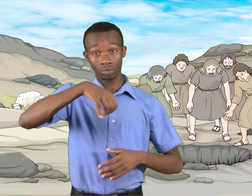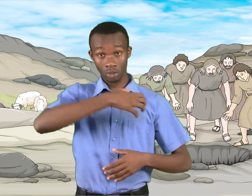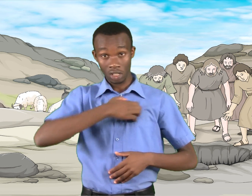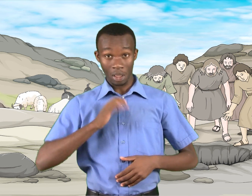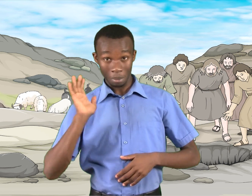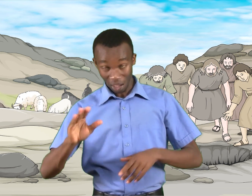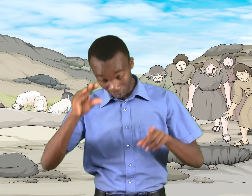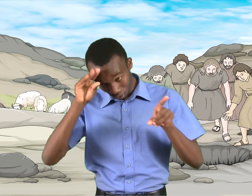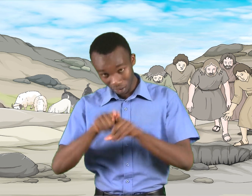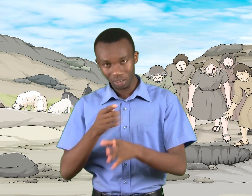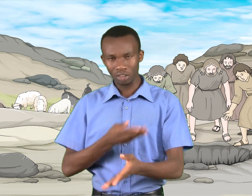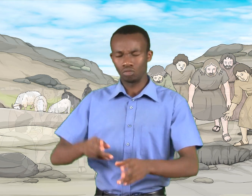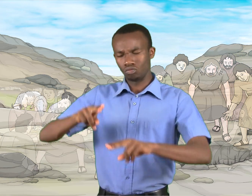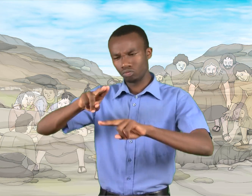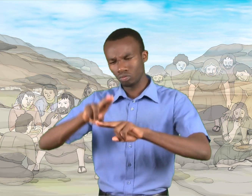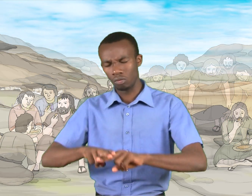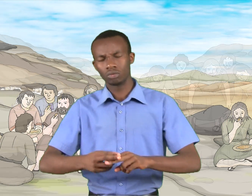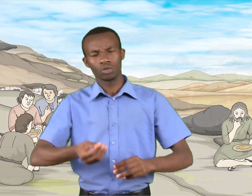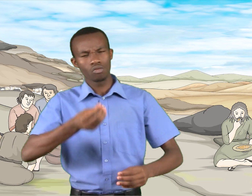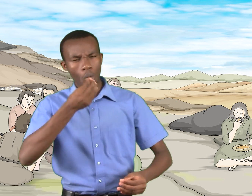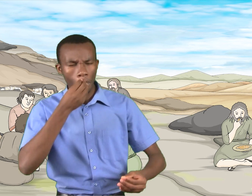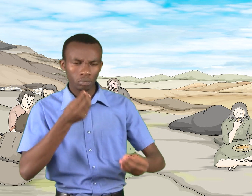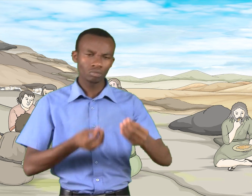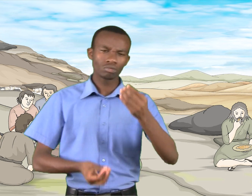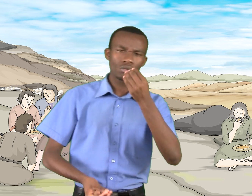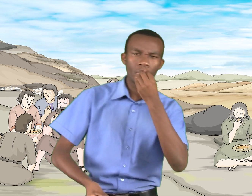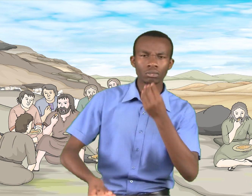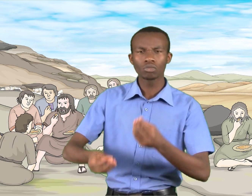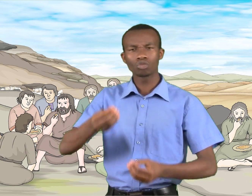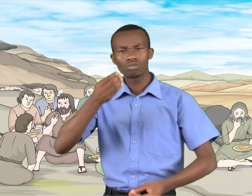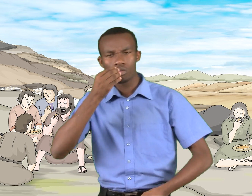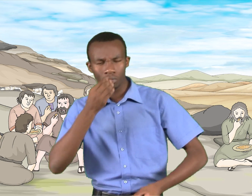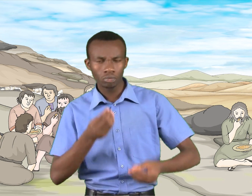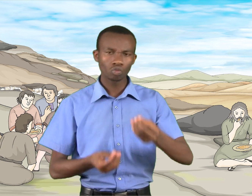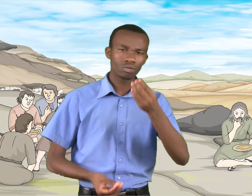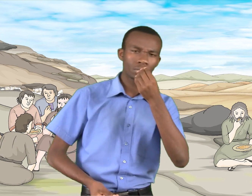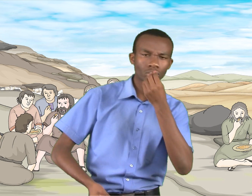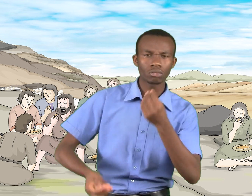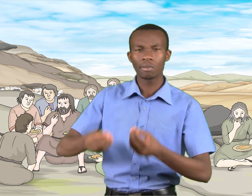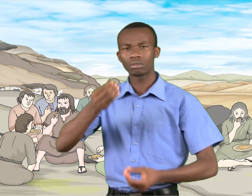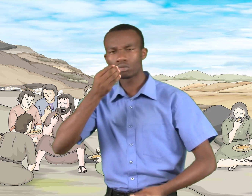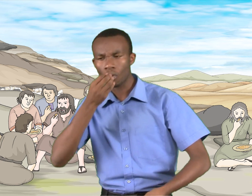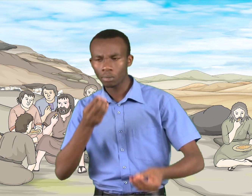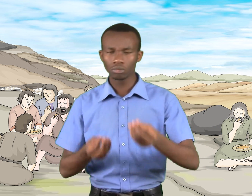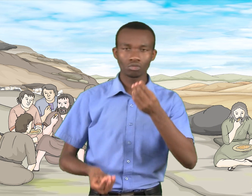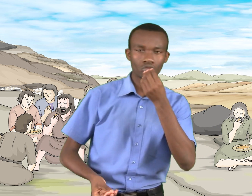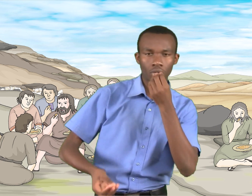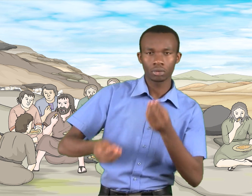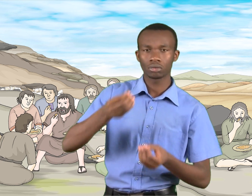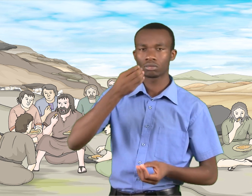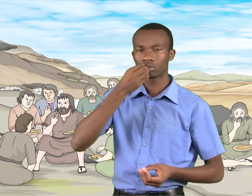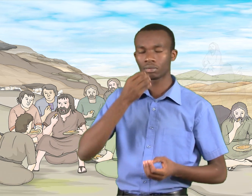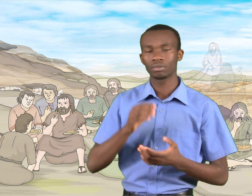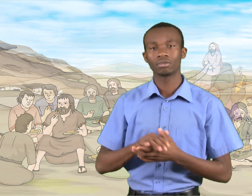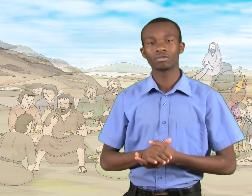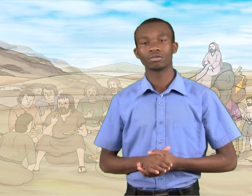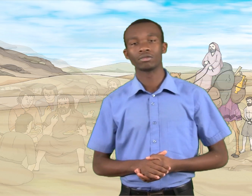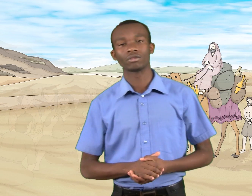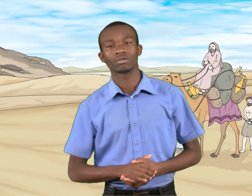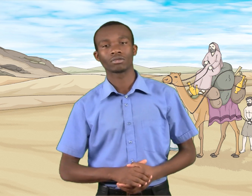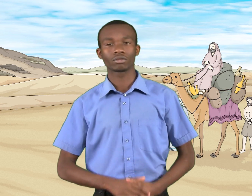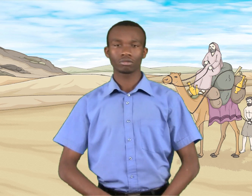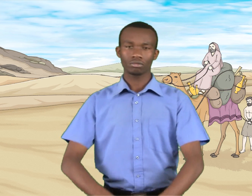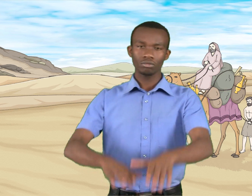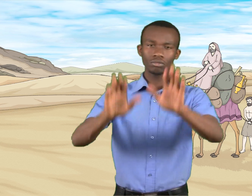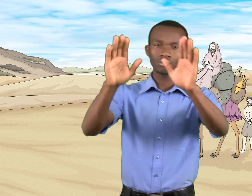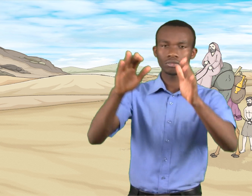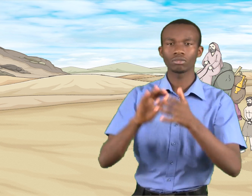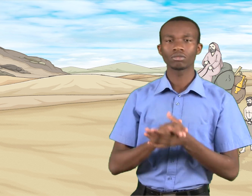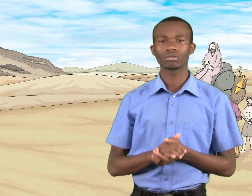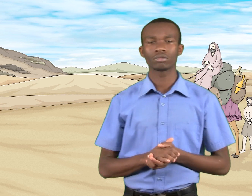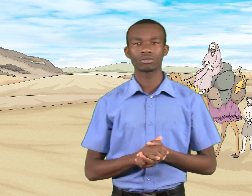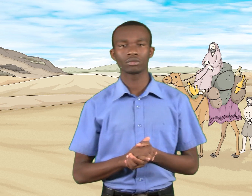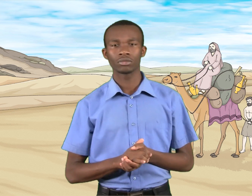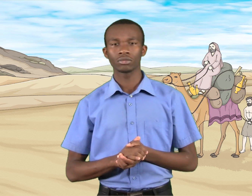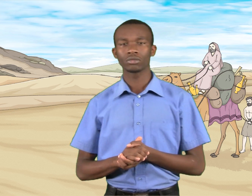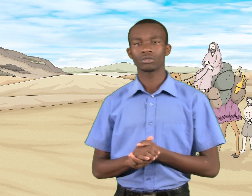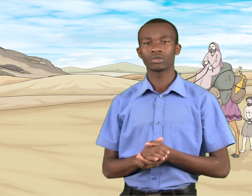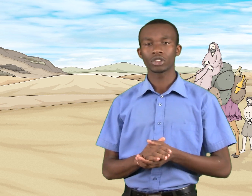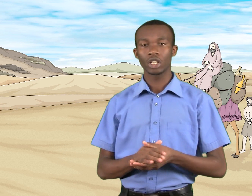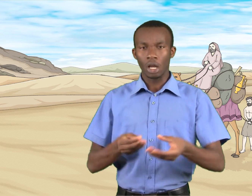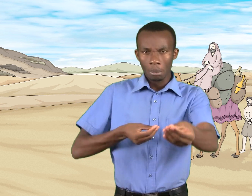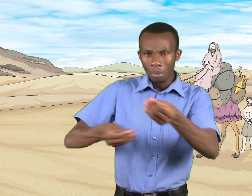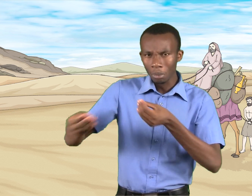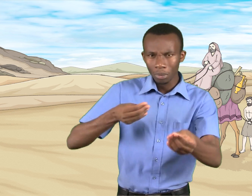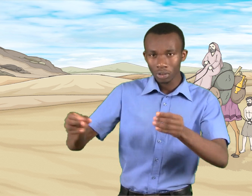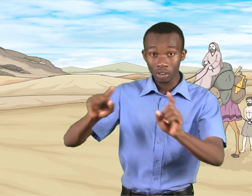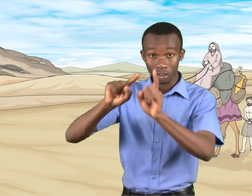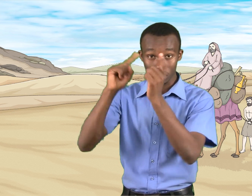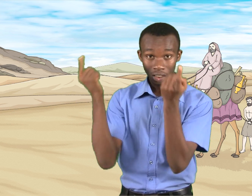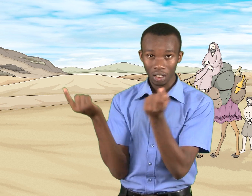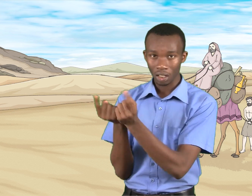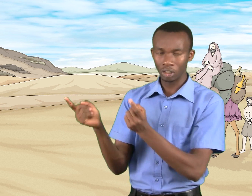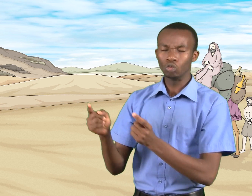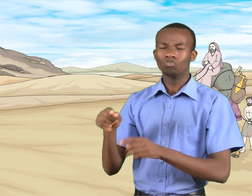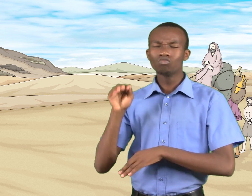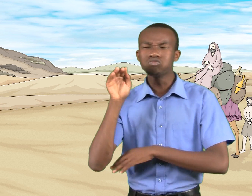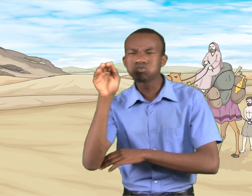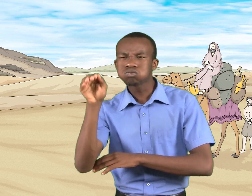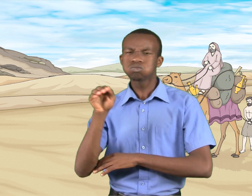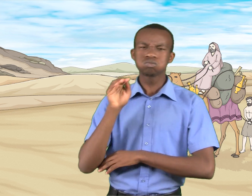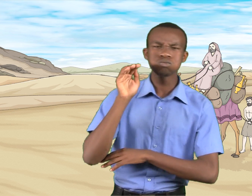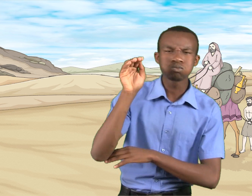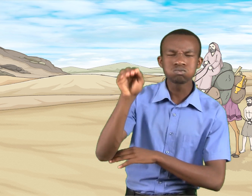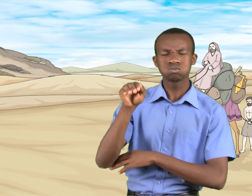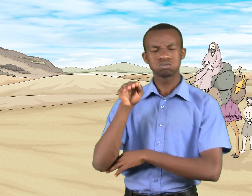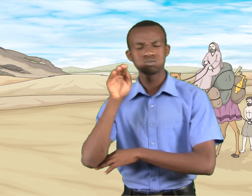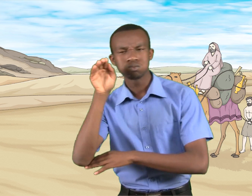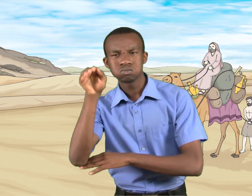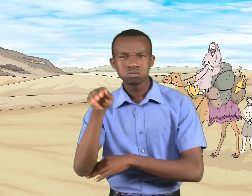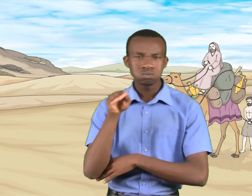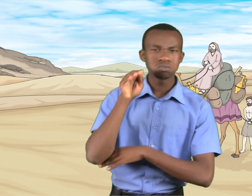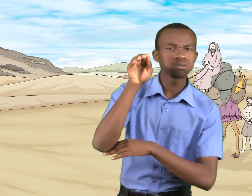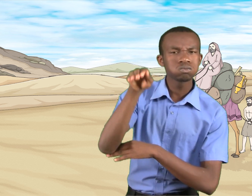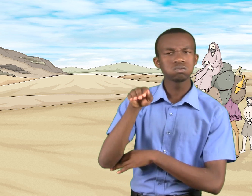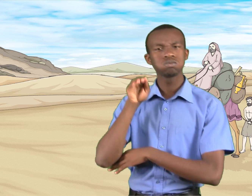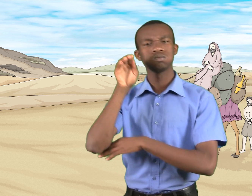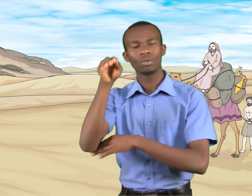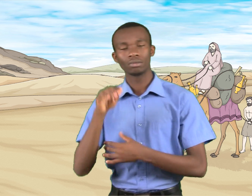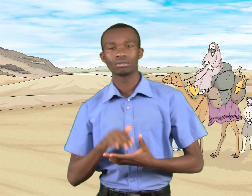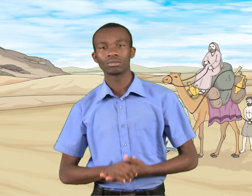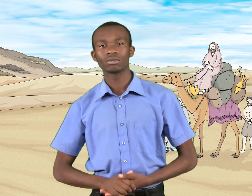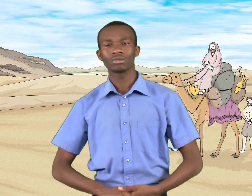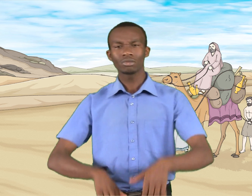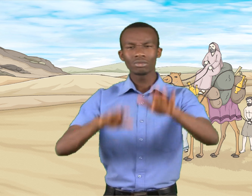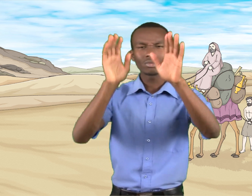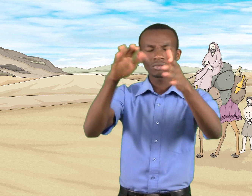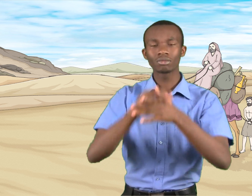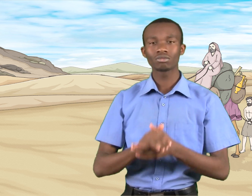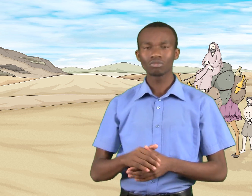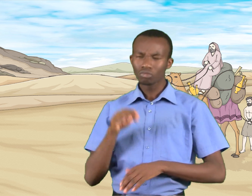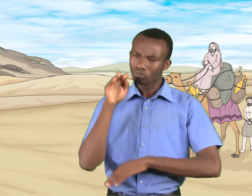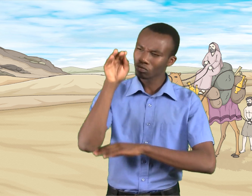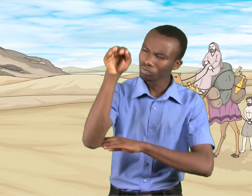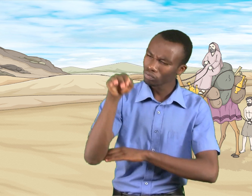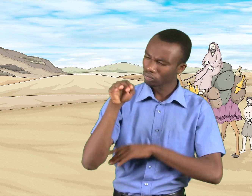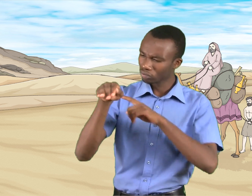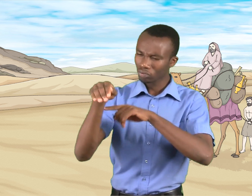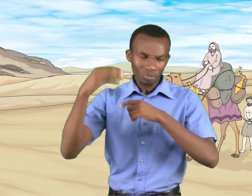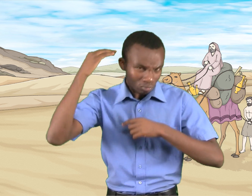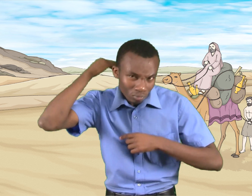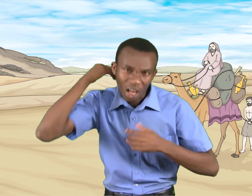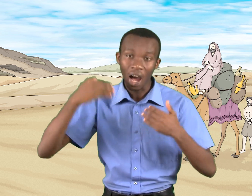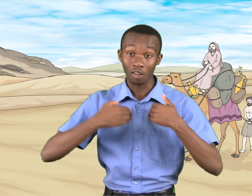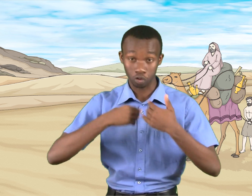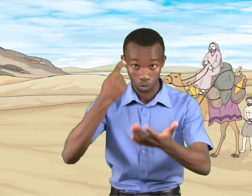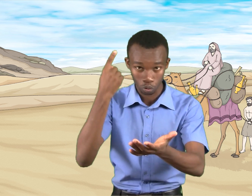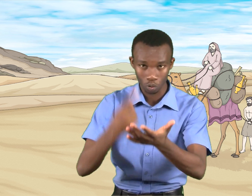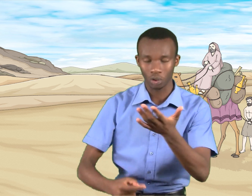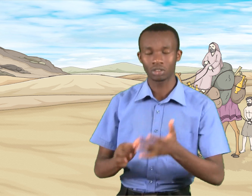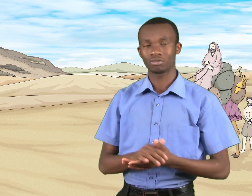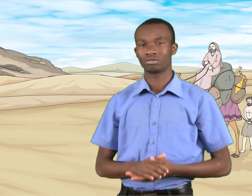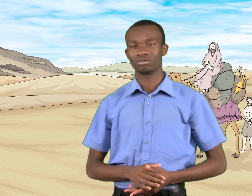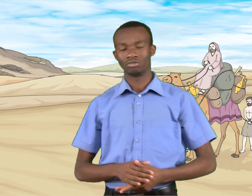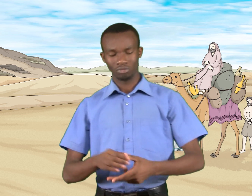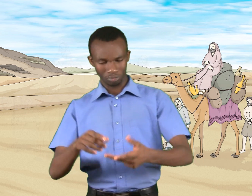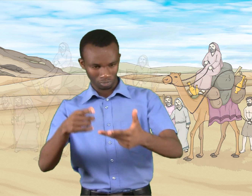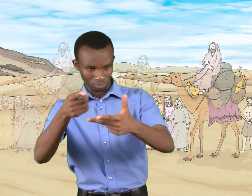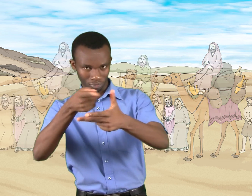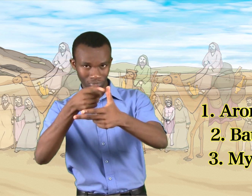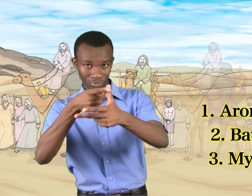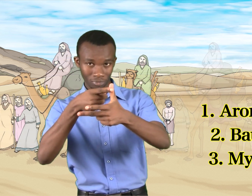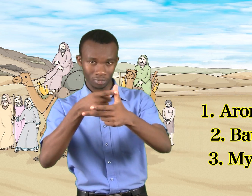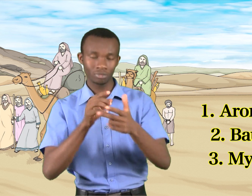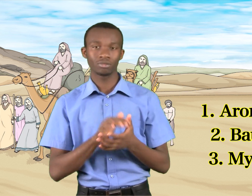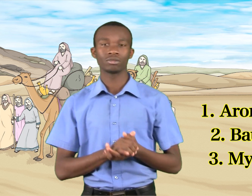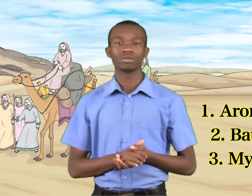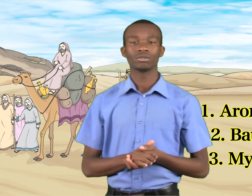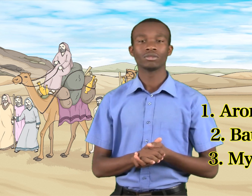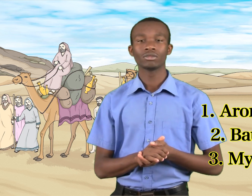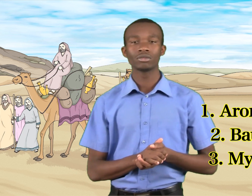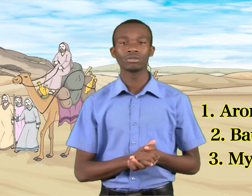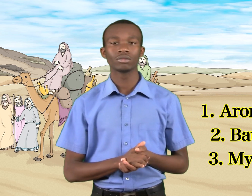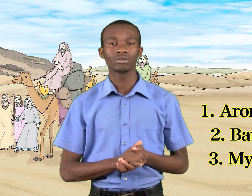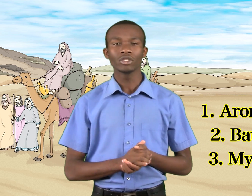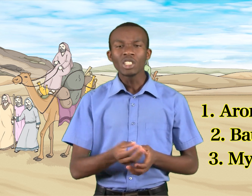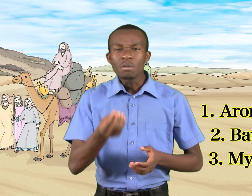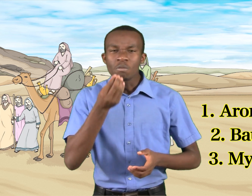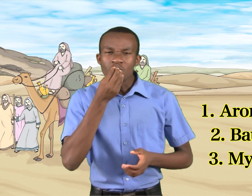And as they sat down to eat a meal, they looked up and saw a caravan of Ishmaelites coming from Gilead.